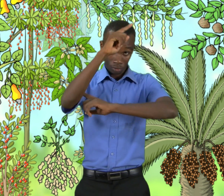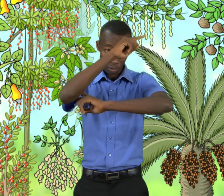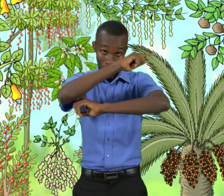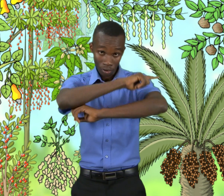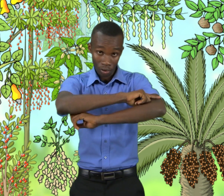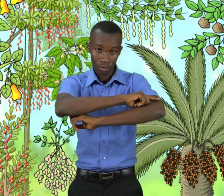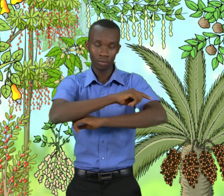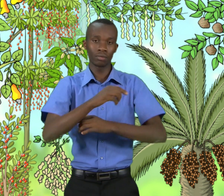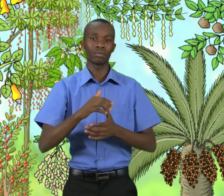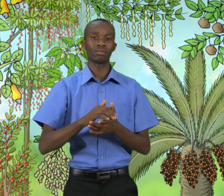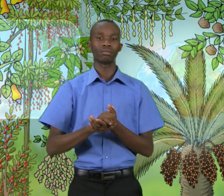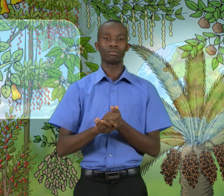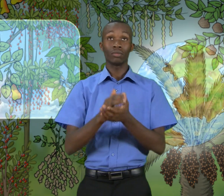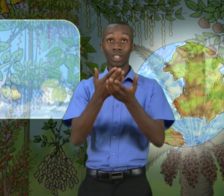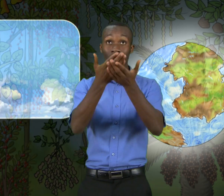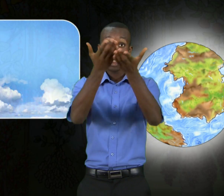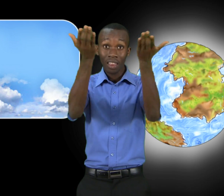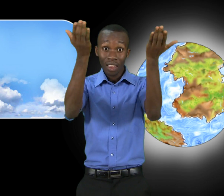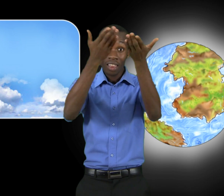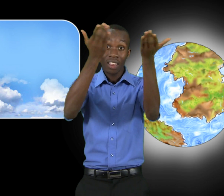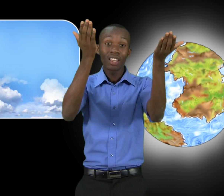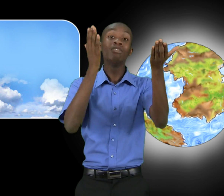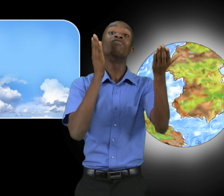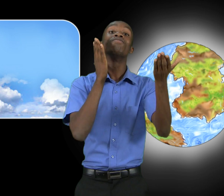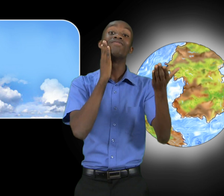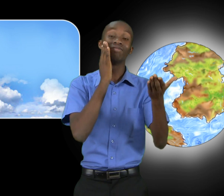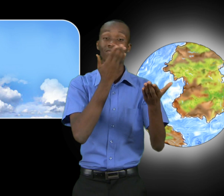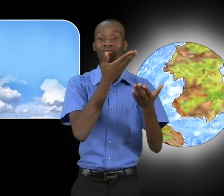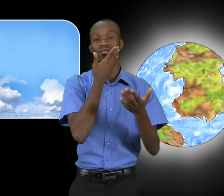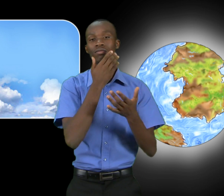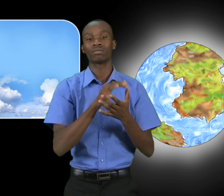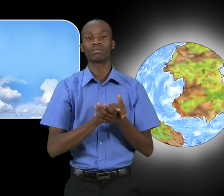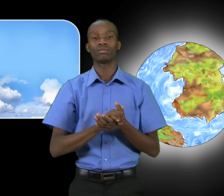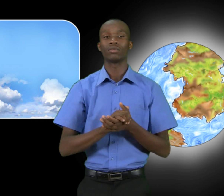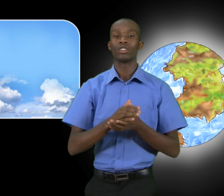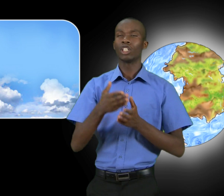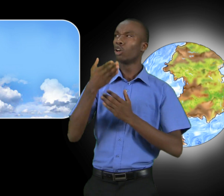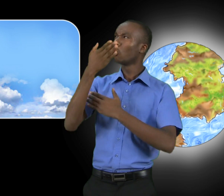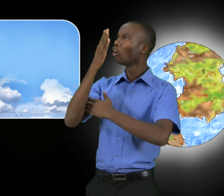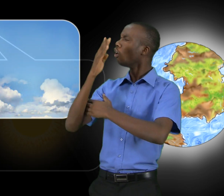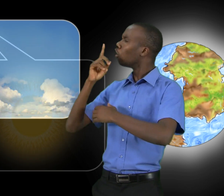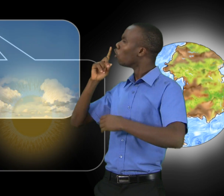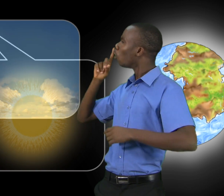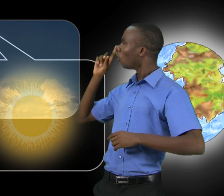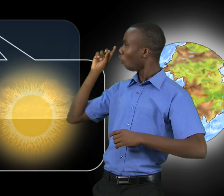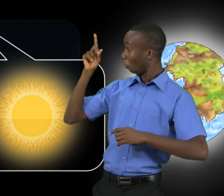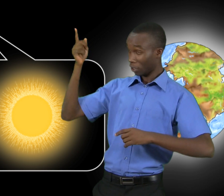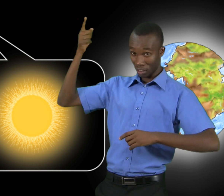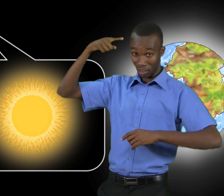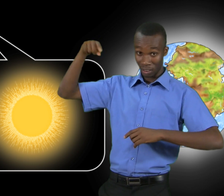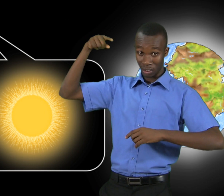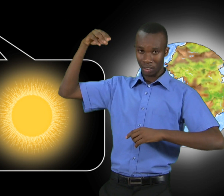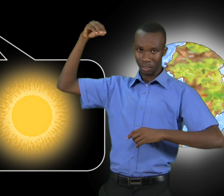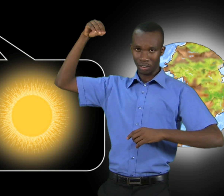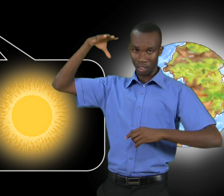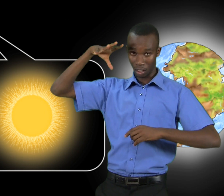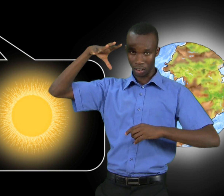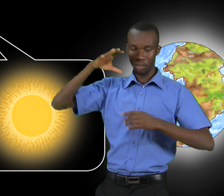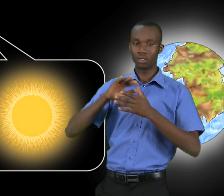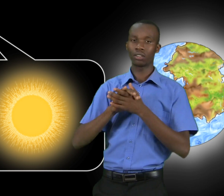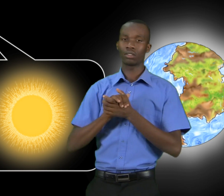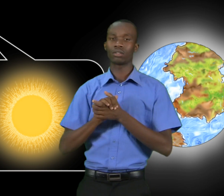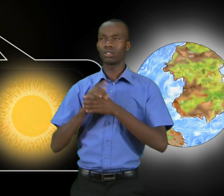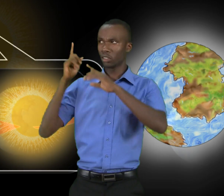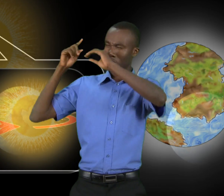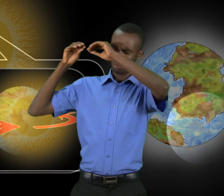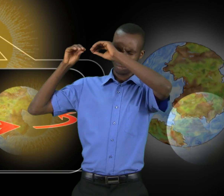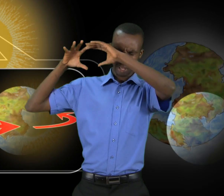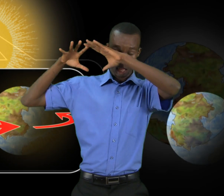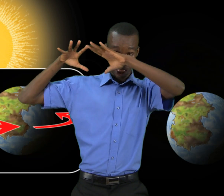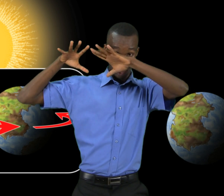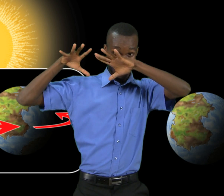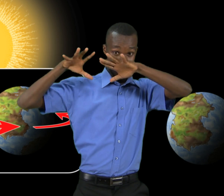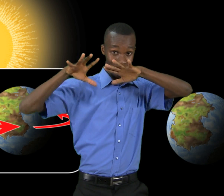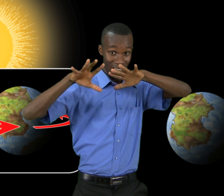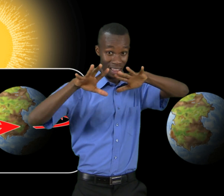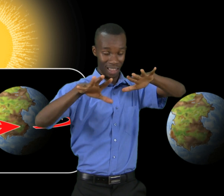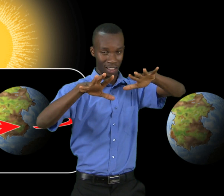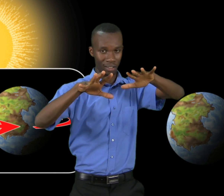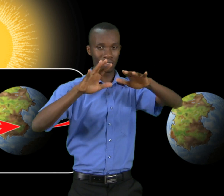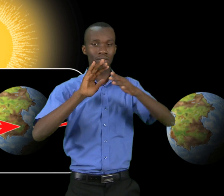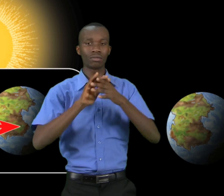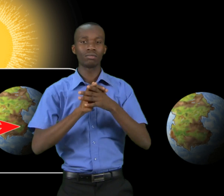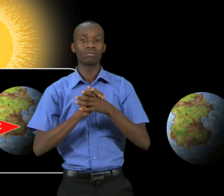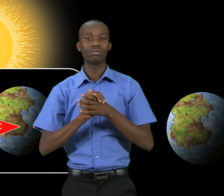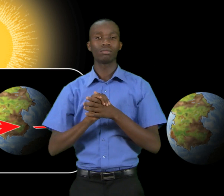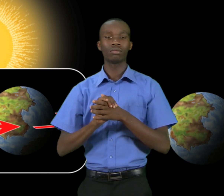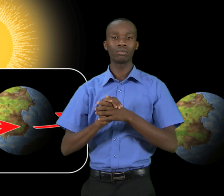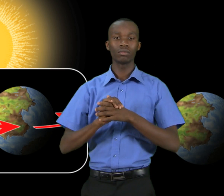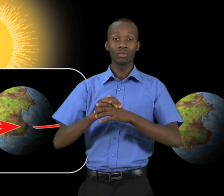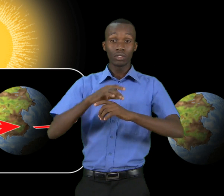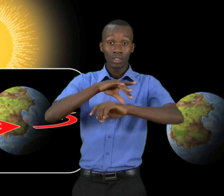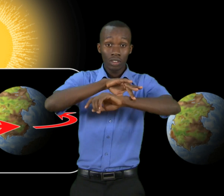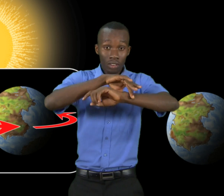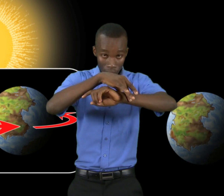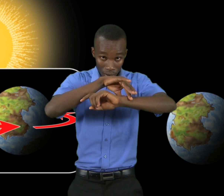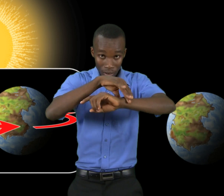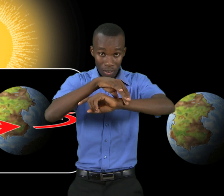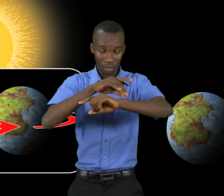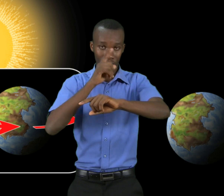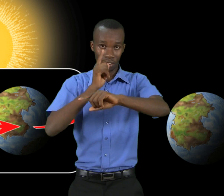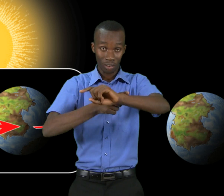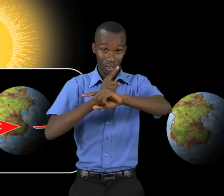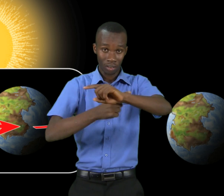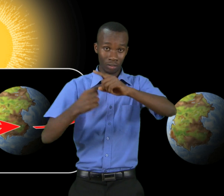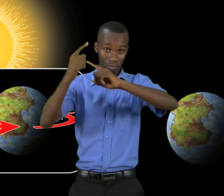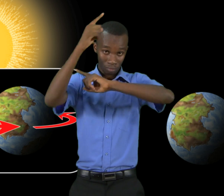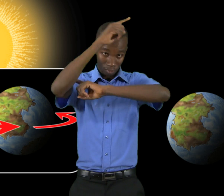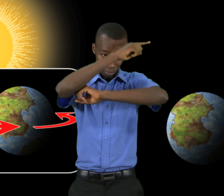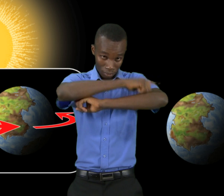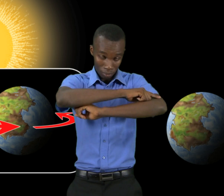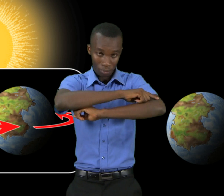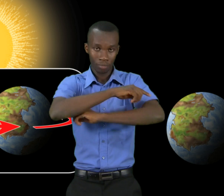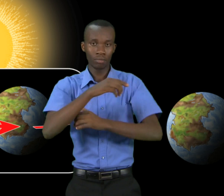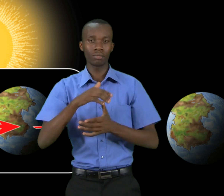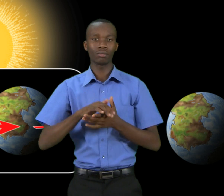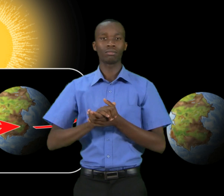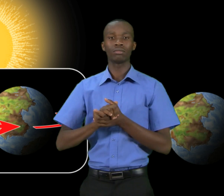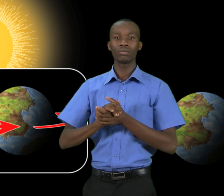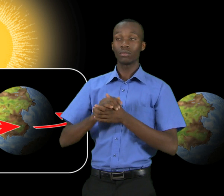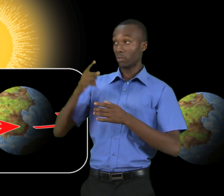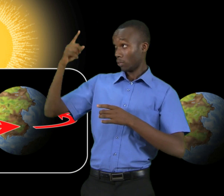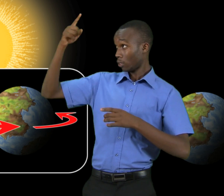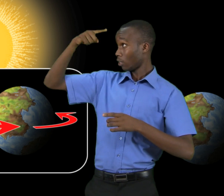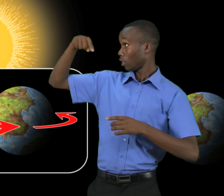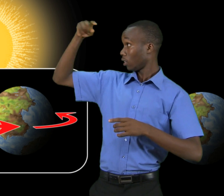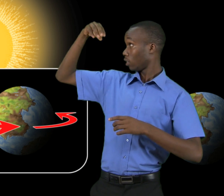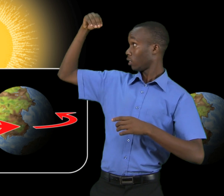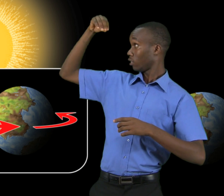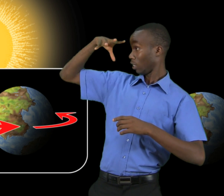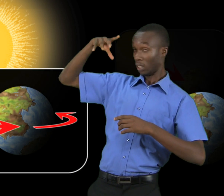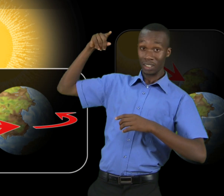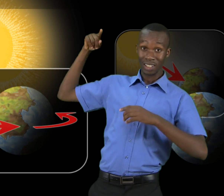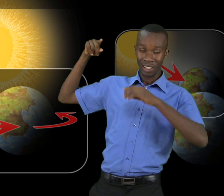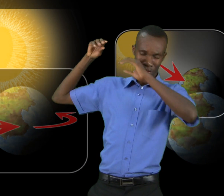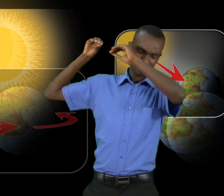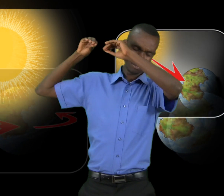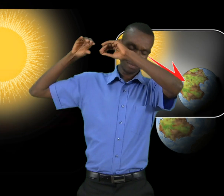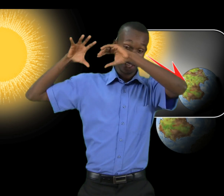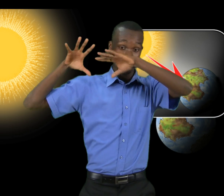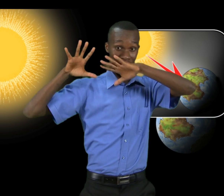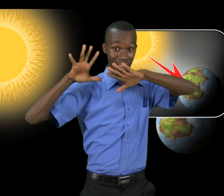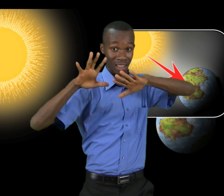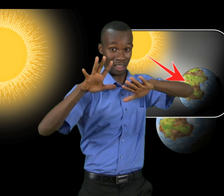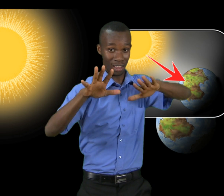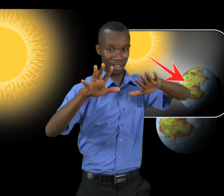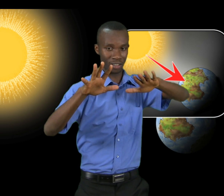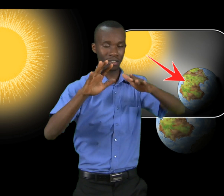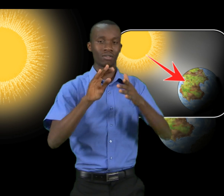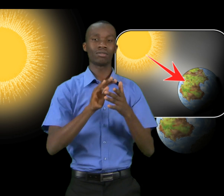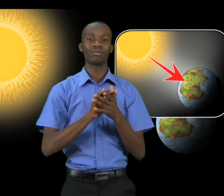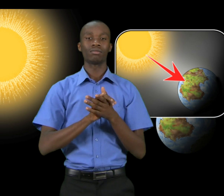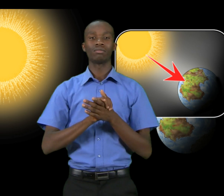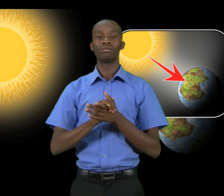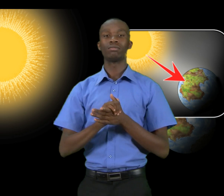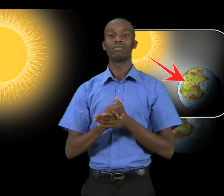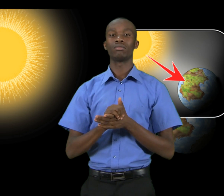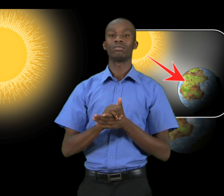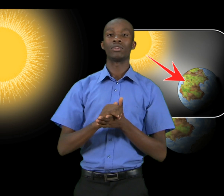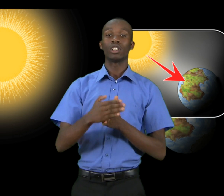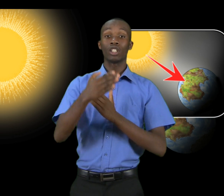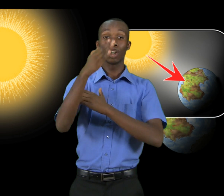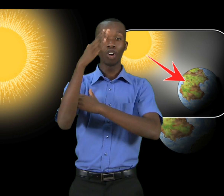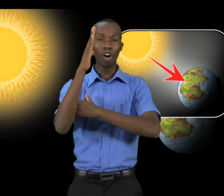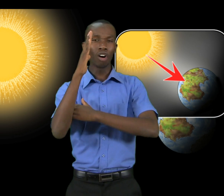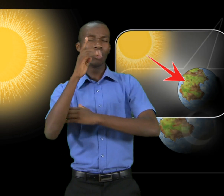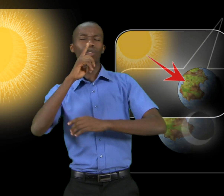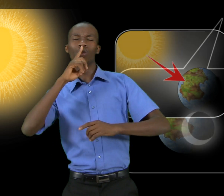And God said, “Let there be lights in the expanse of the sky to distinguish between the day and the night, and let them be signs to mark the seasons and days and years.